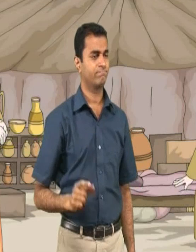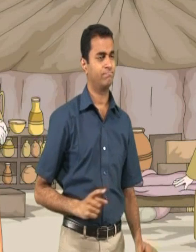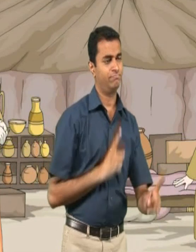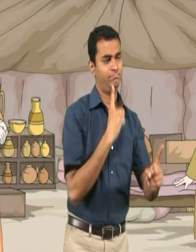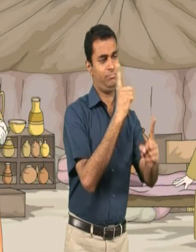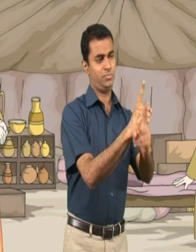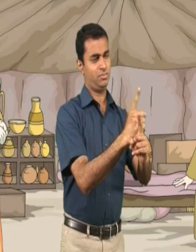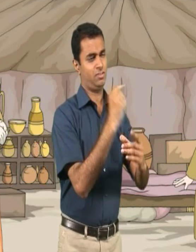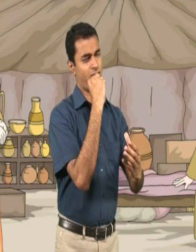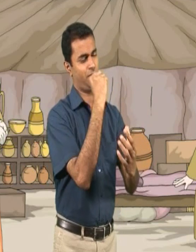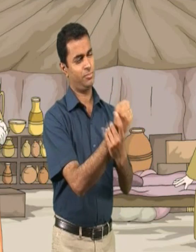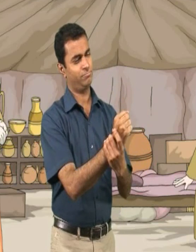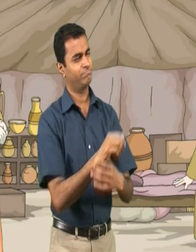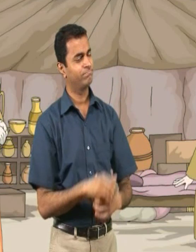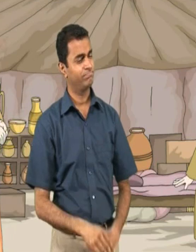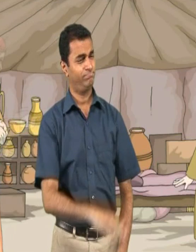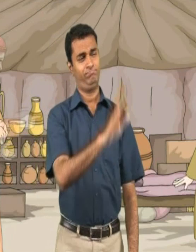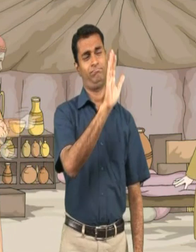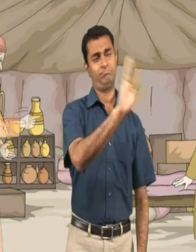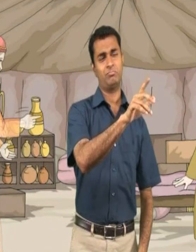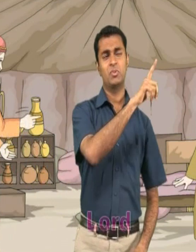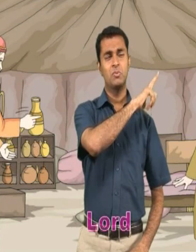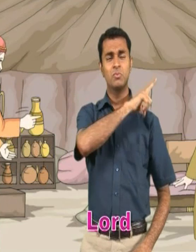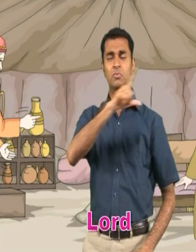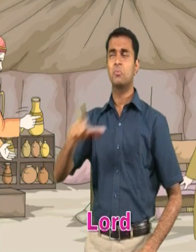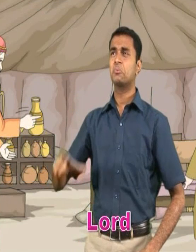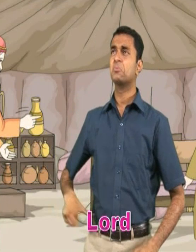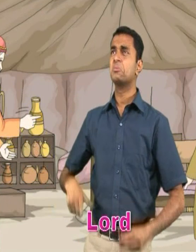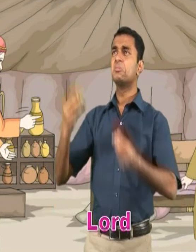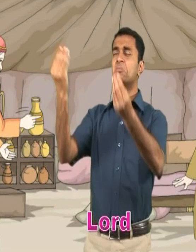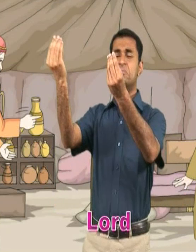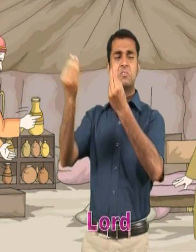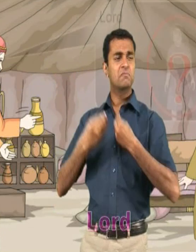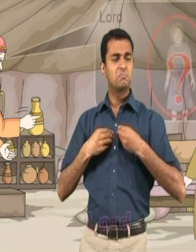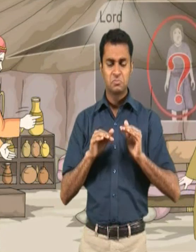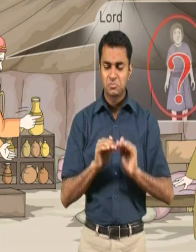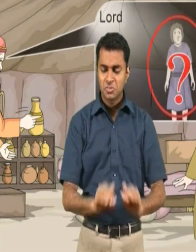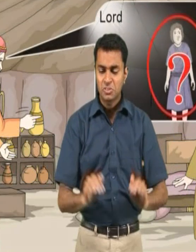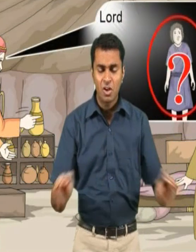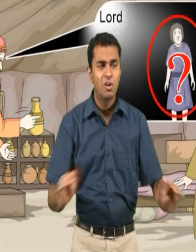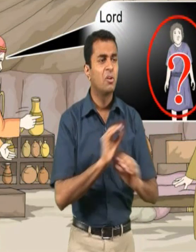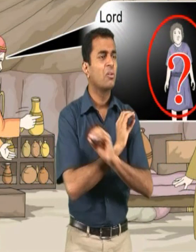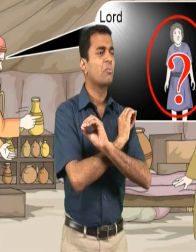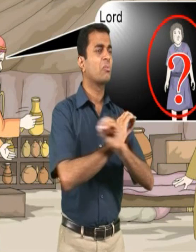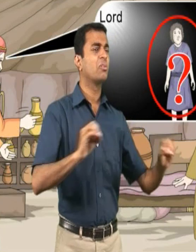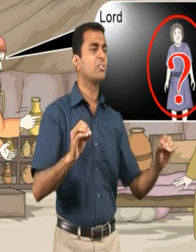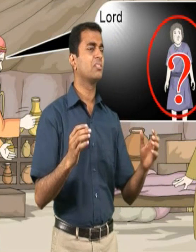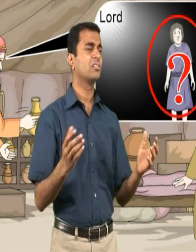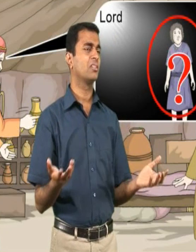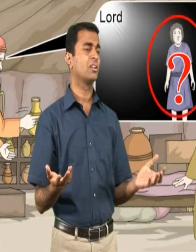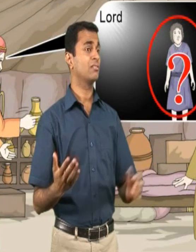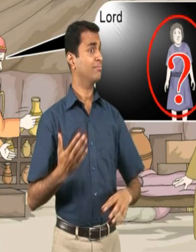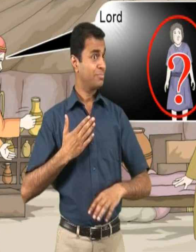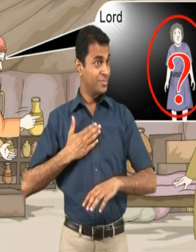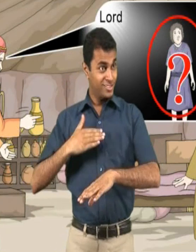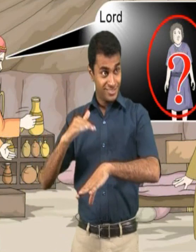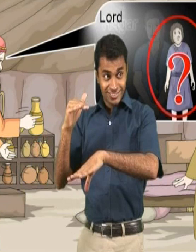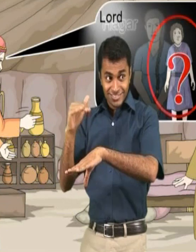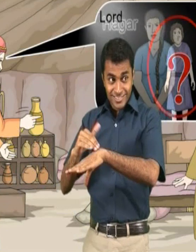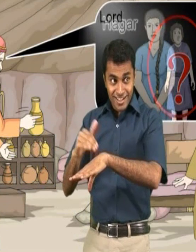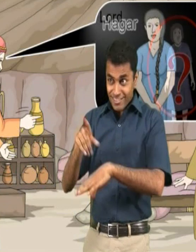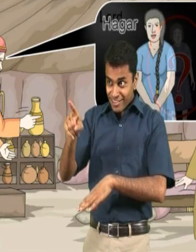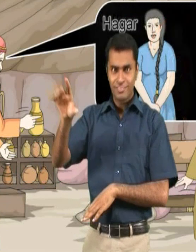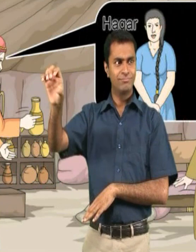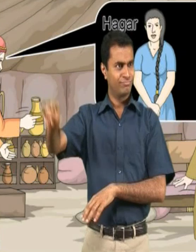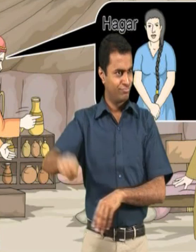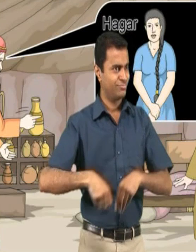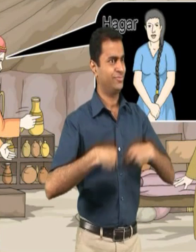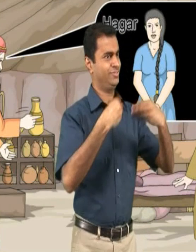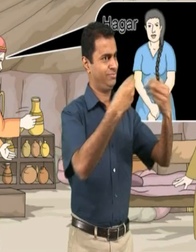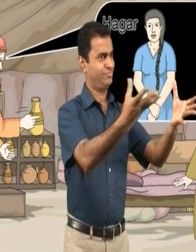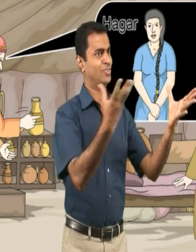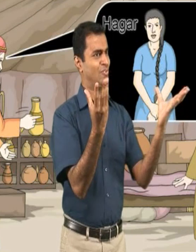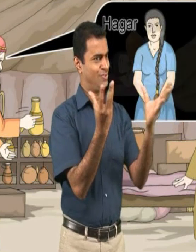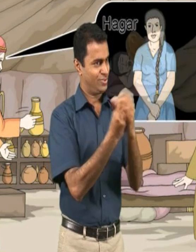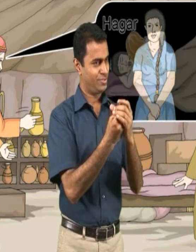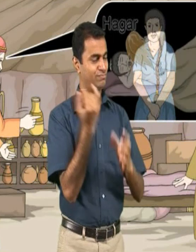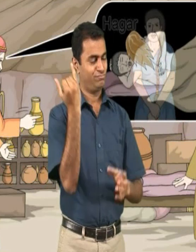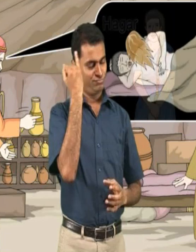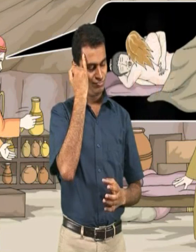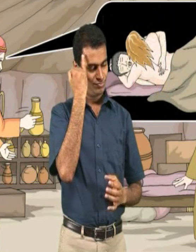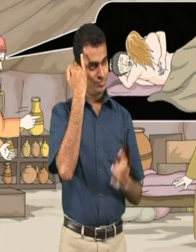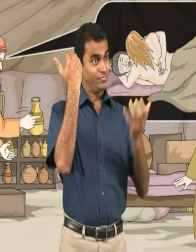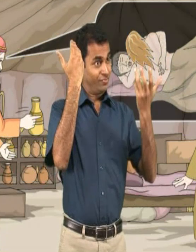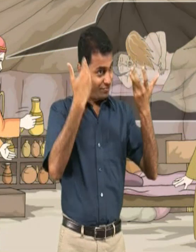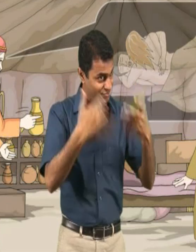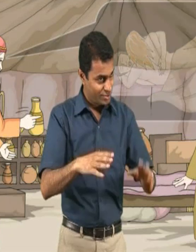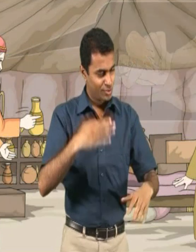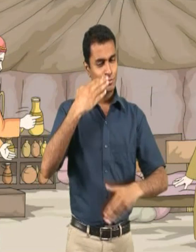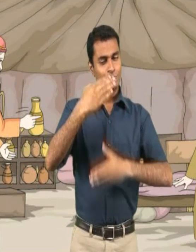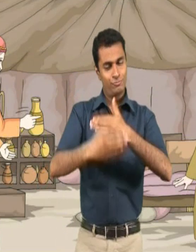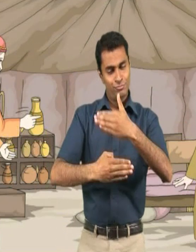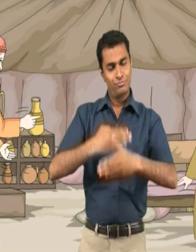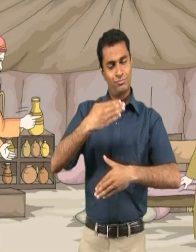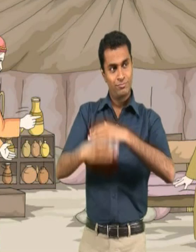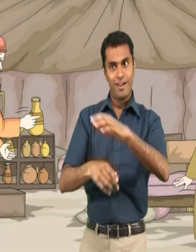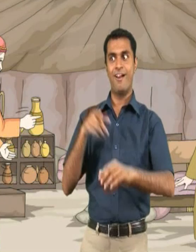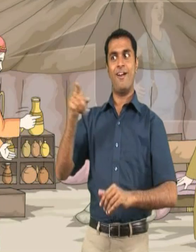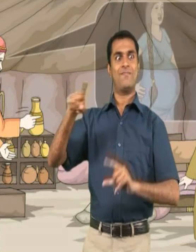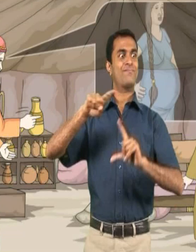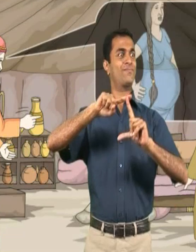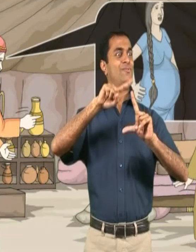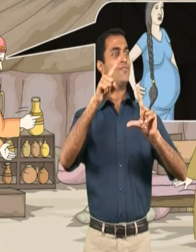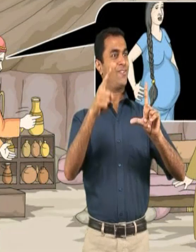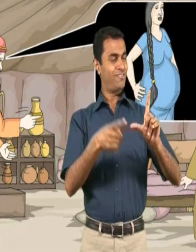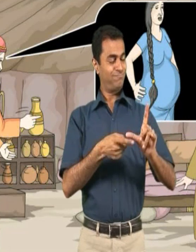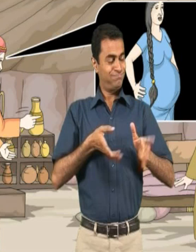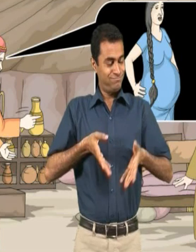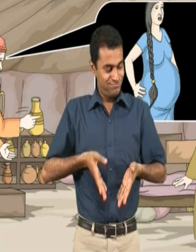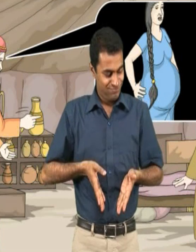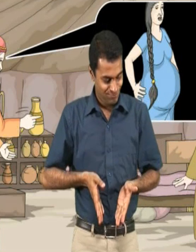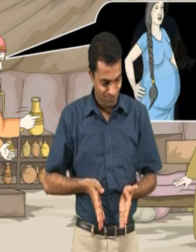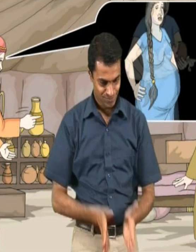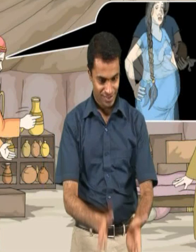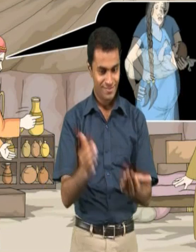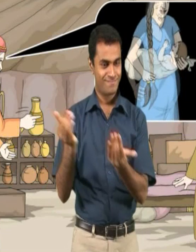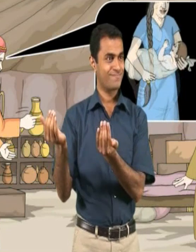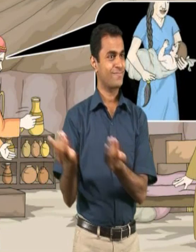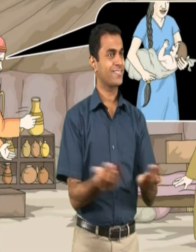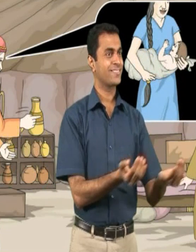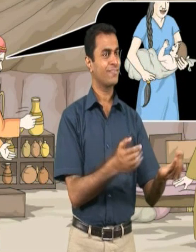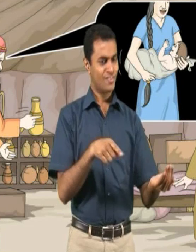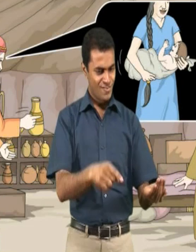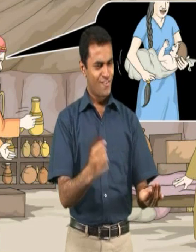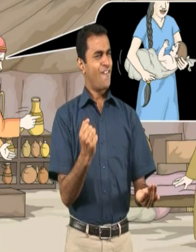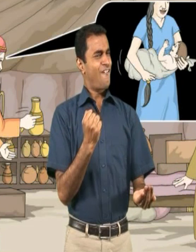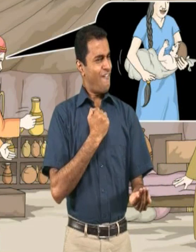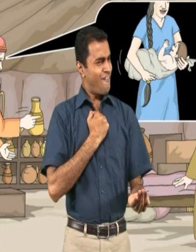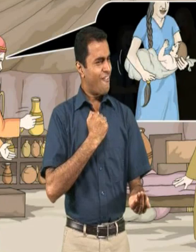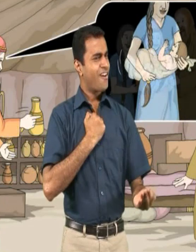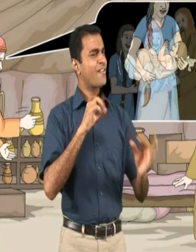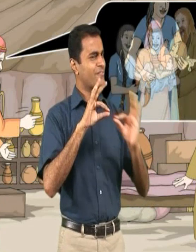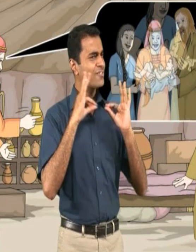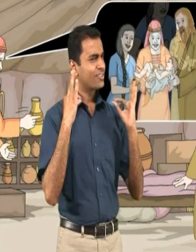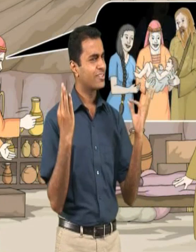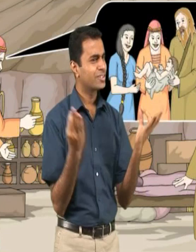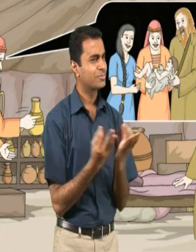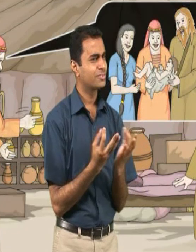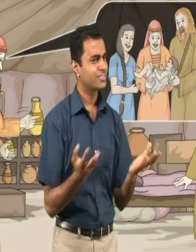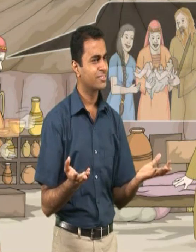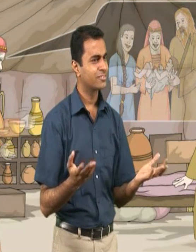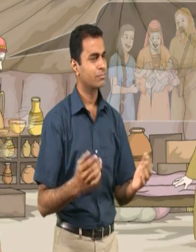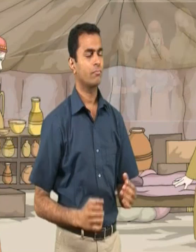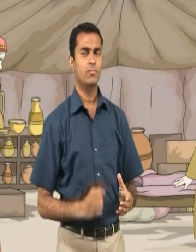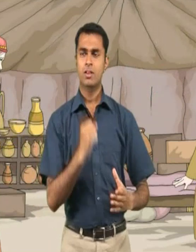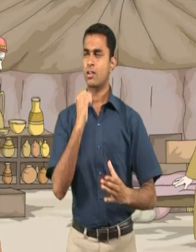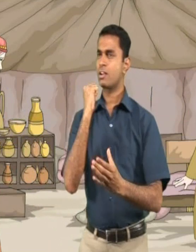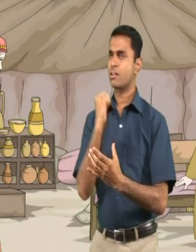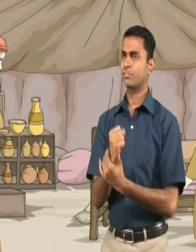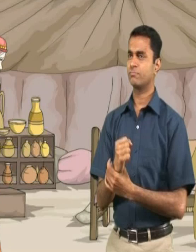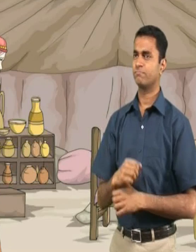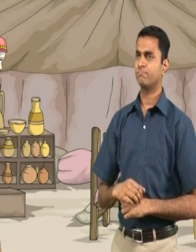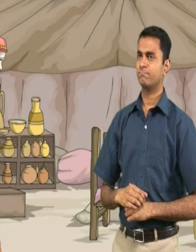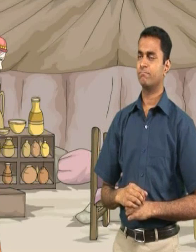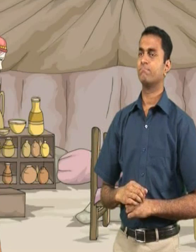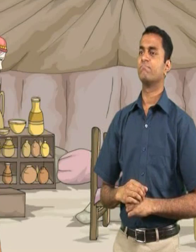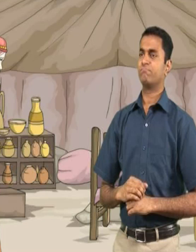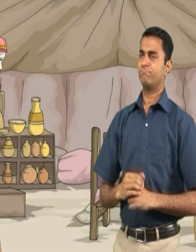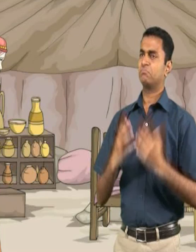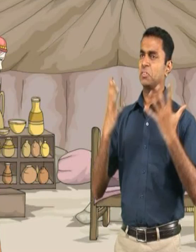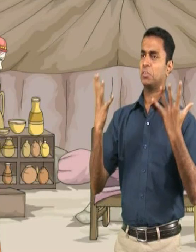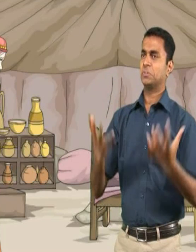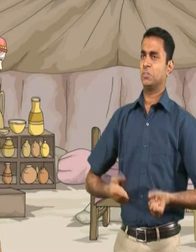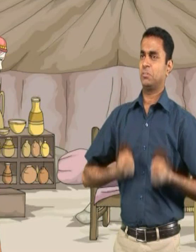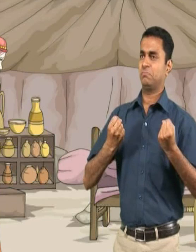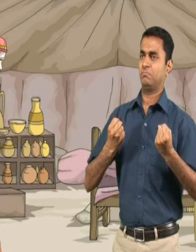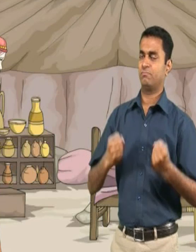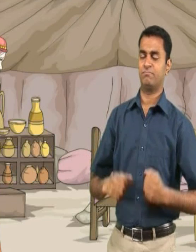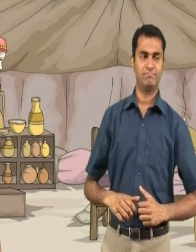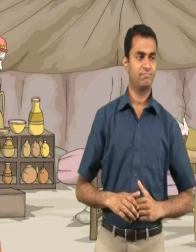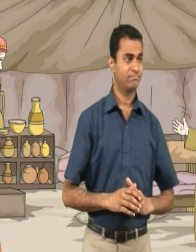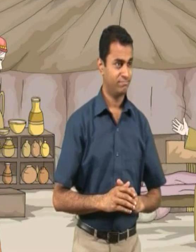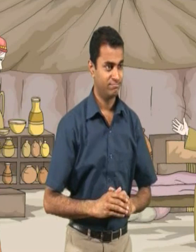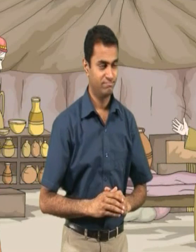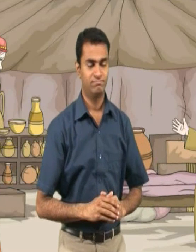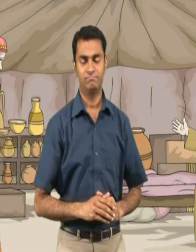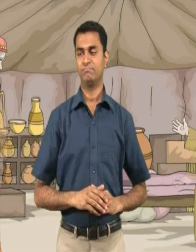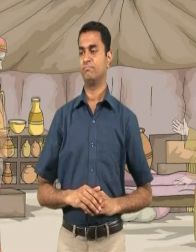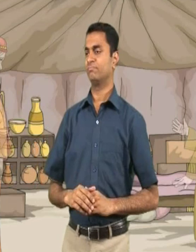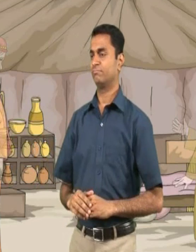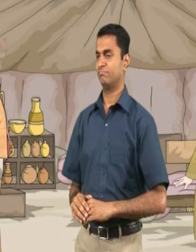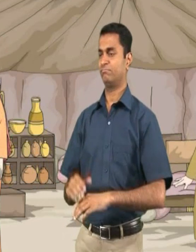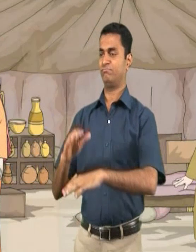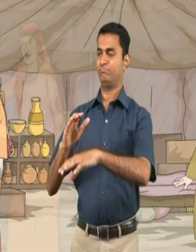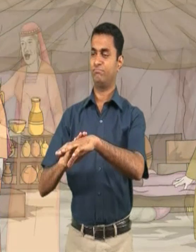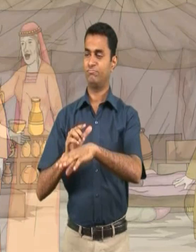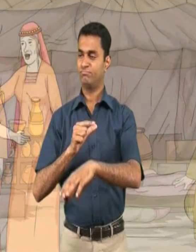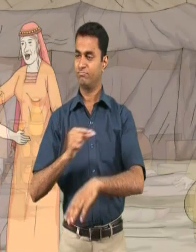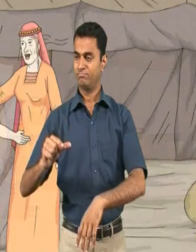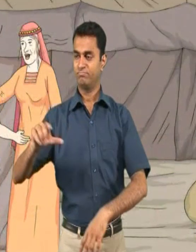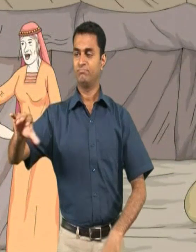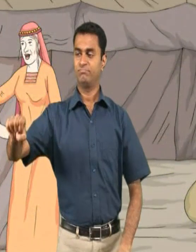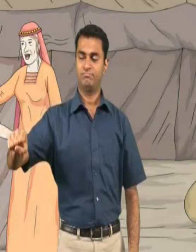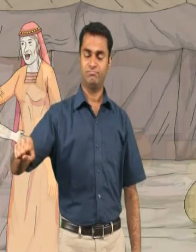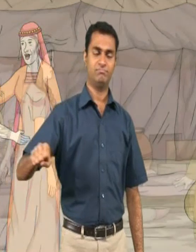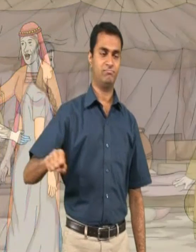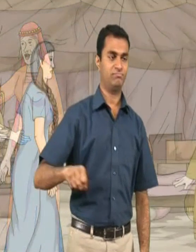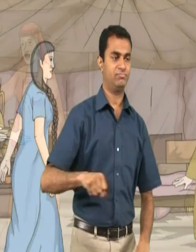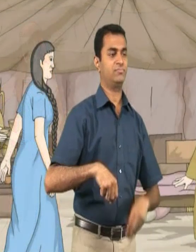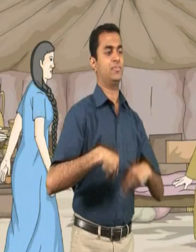So Sarai said to Abram, “Look now, the LORD has prevented me from bearing children. Please go to my maidservant; perhaps I can build a family by her.” And Abram listened to the voice of Sarai.